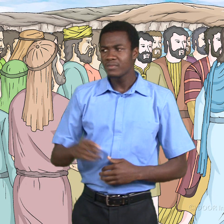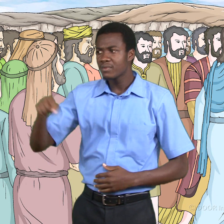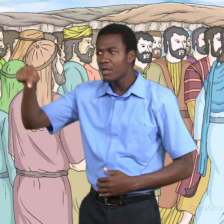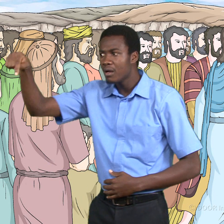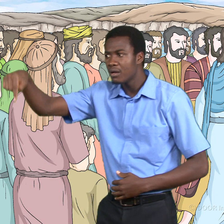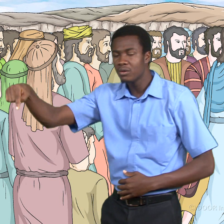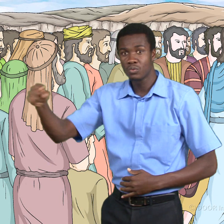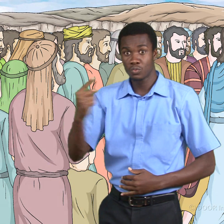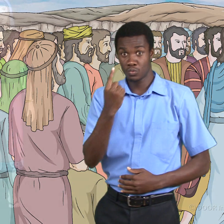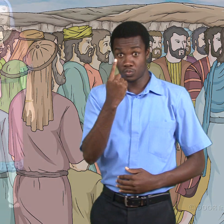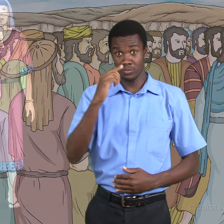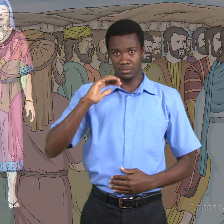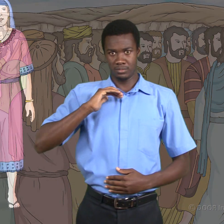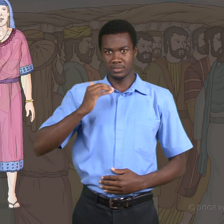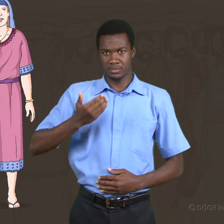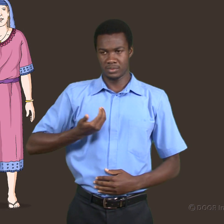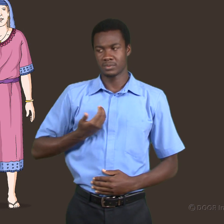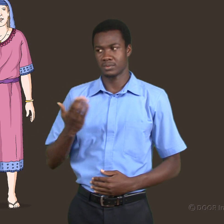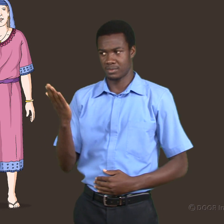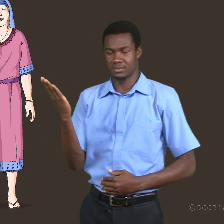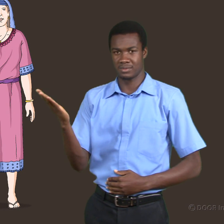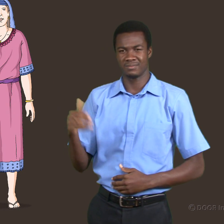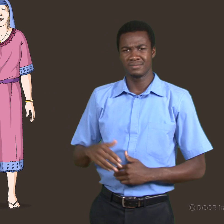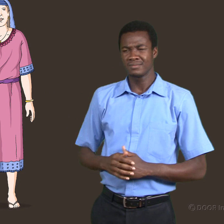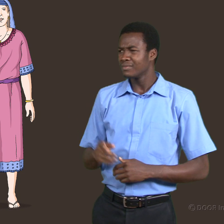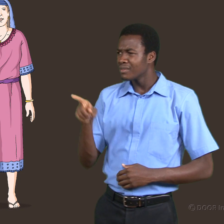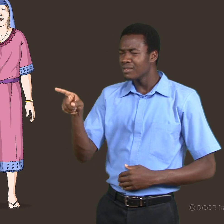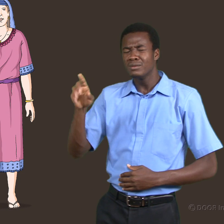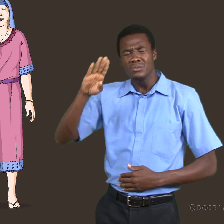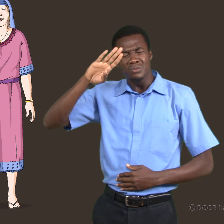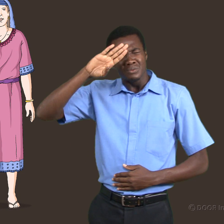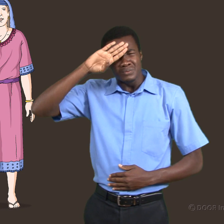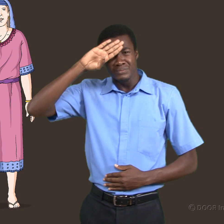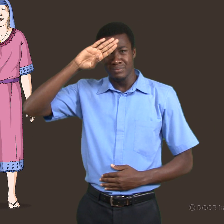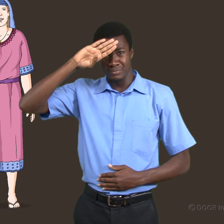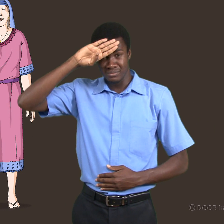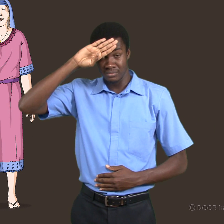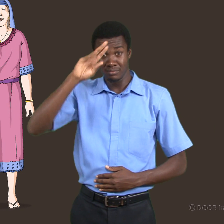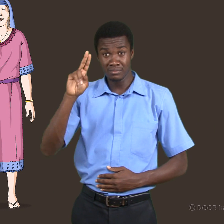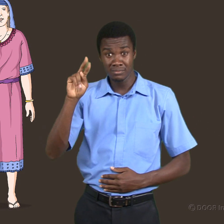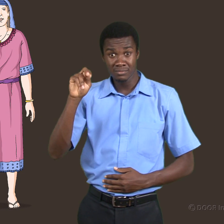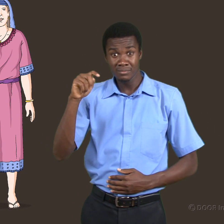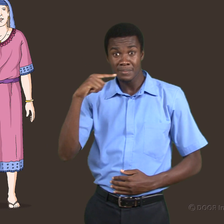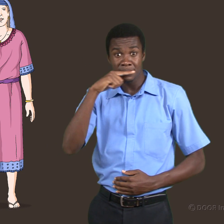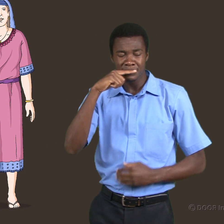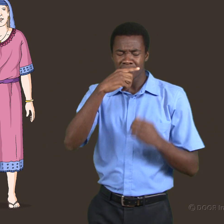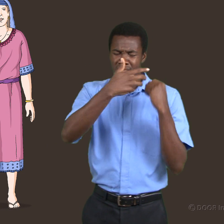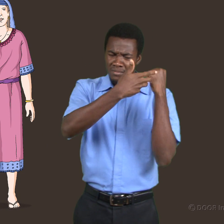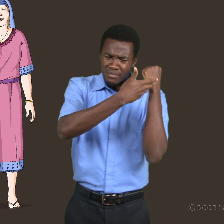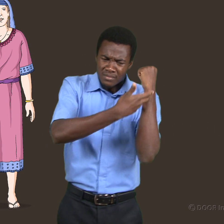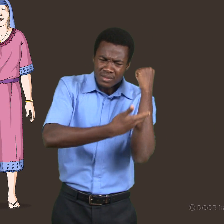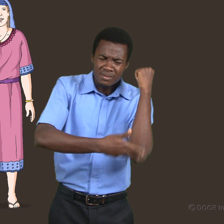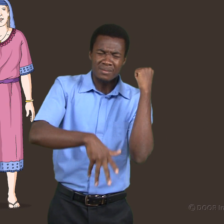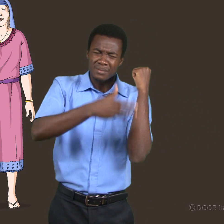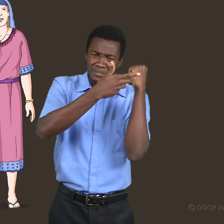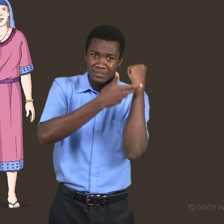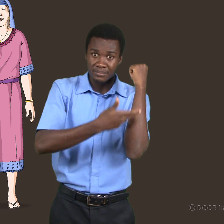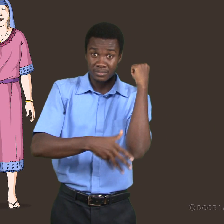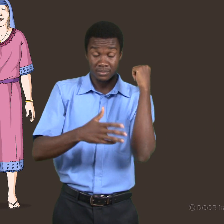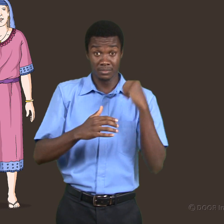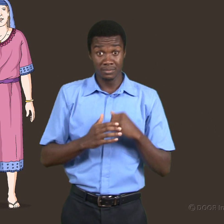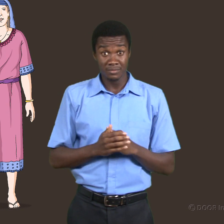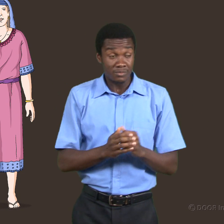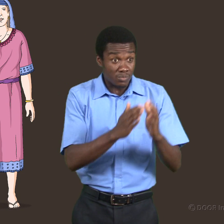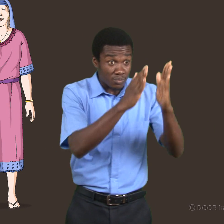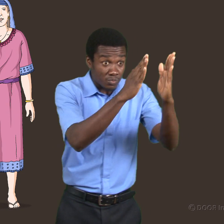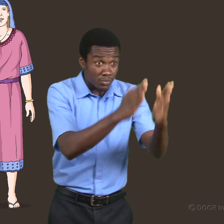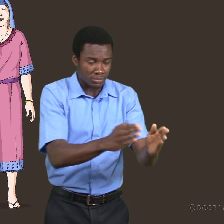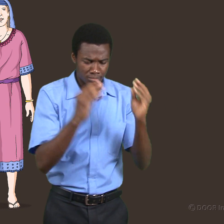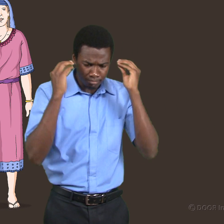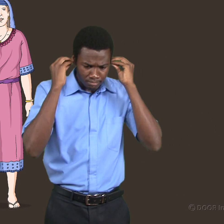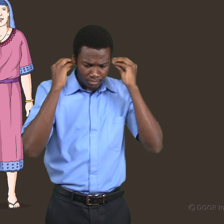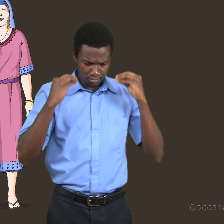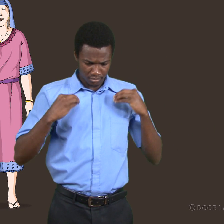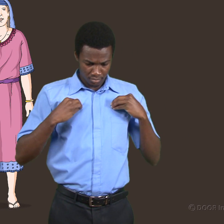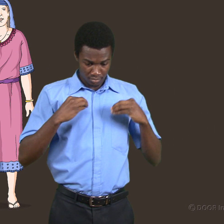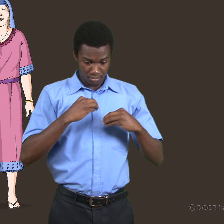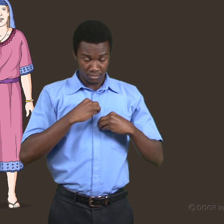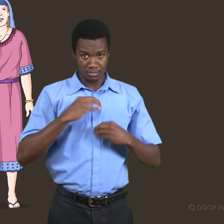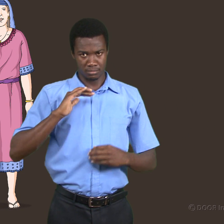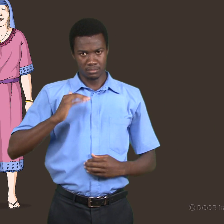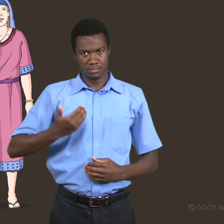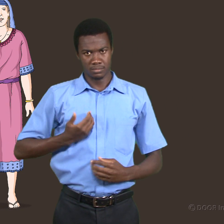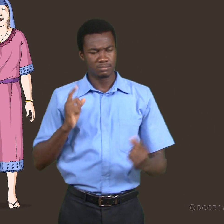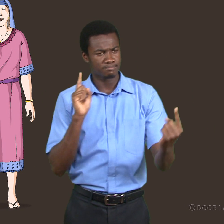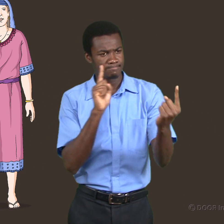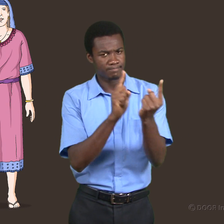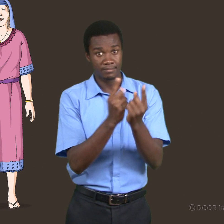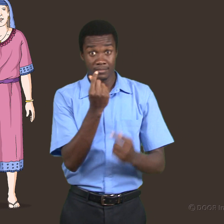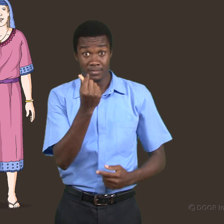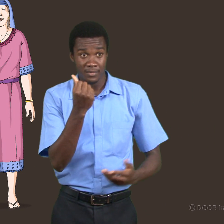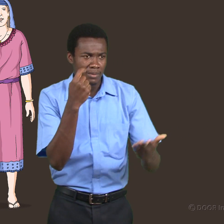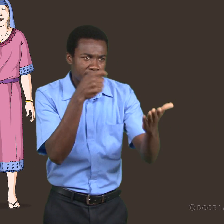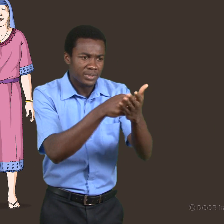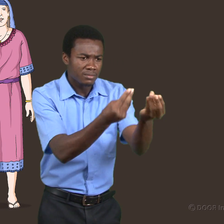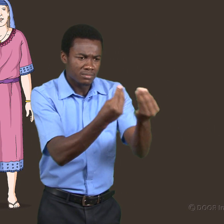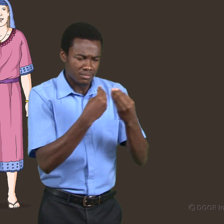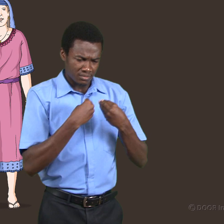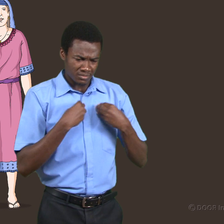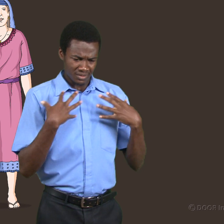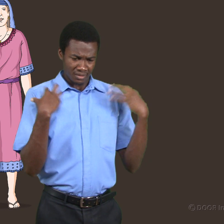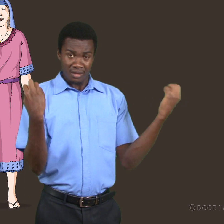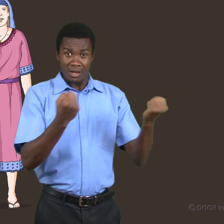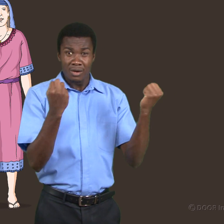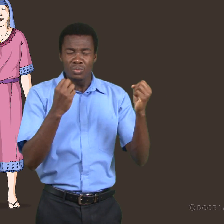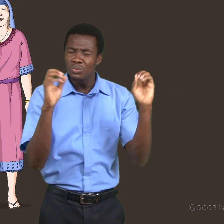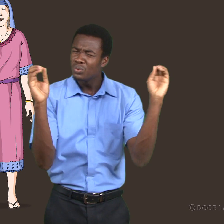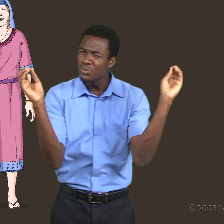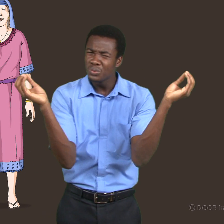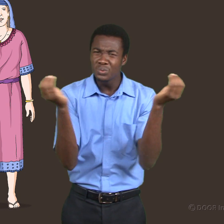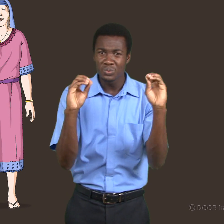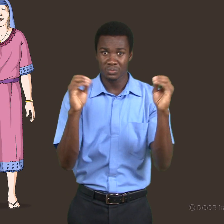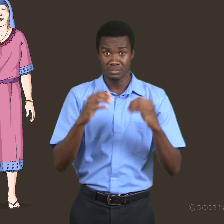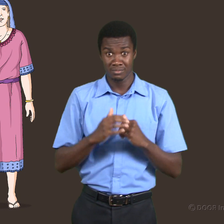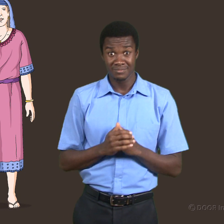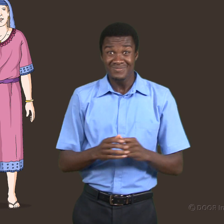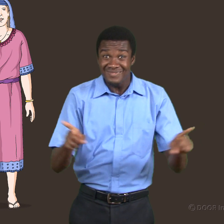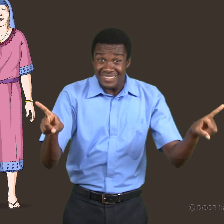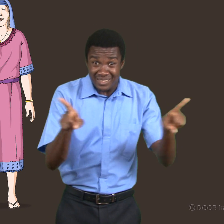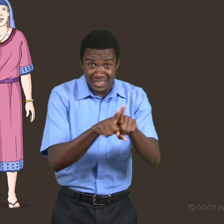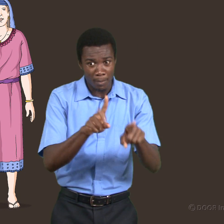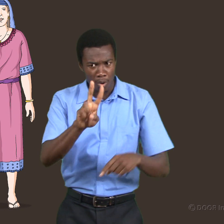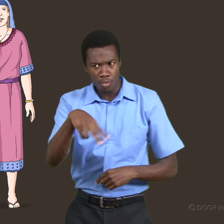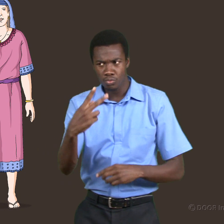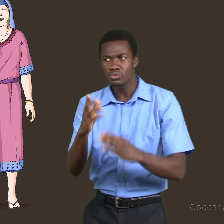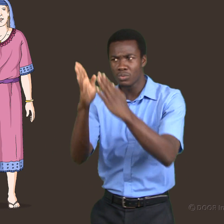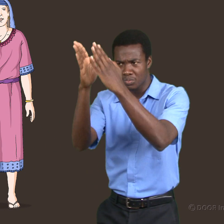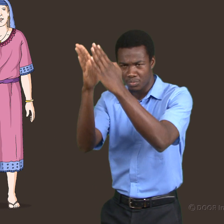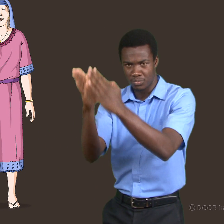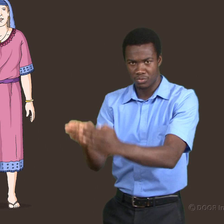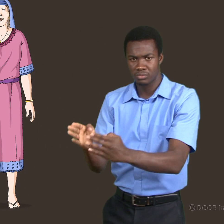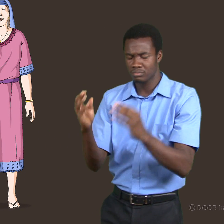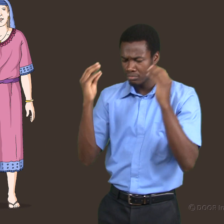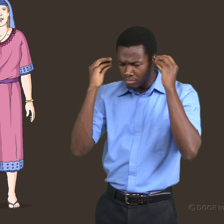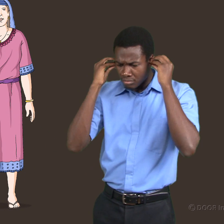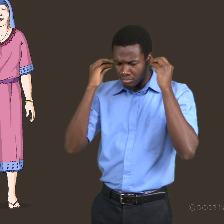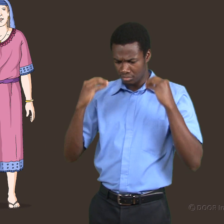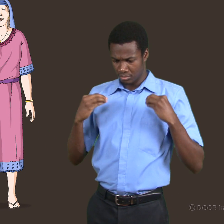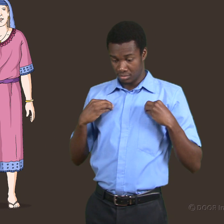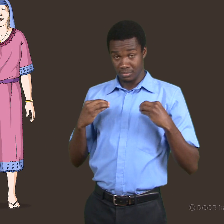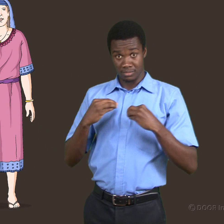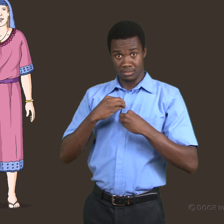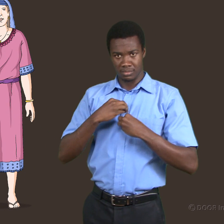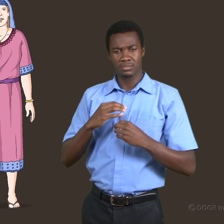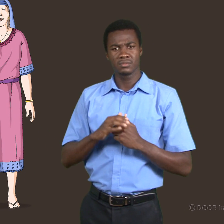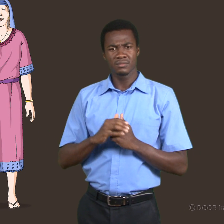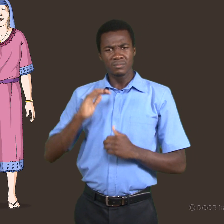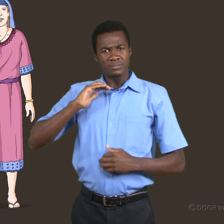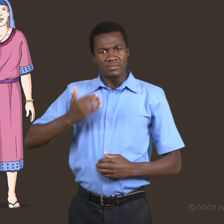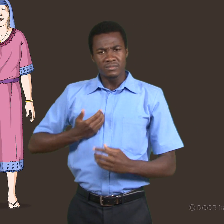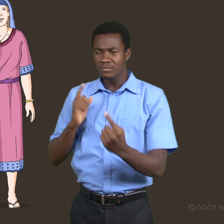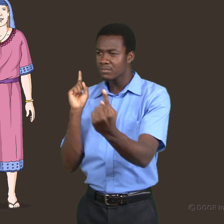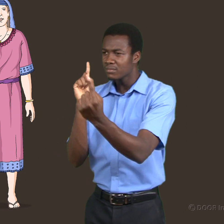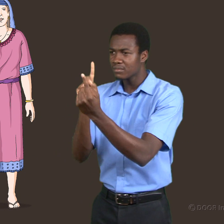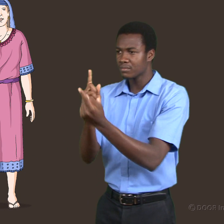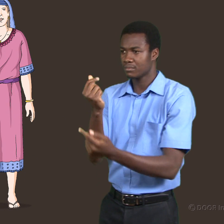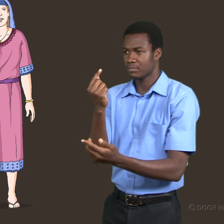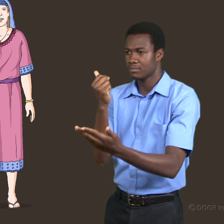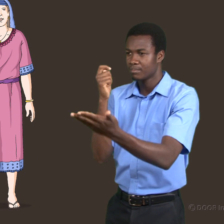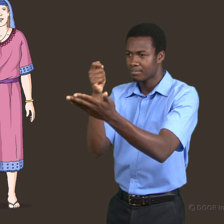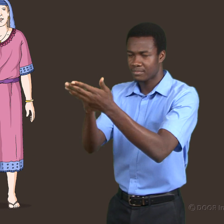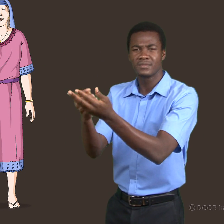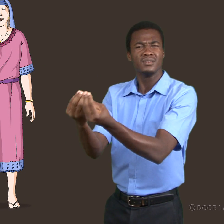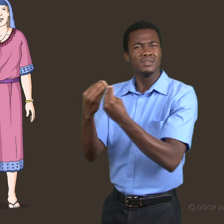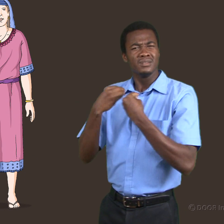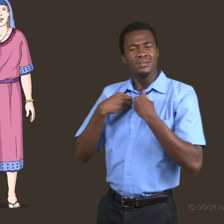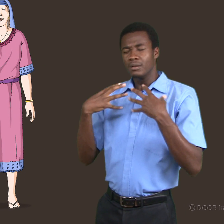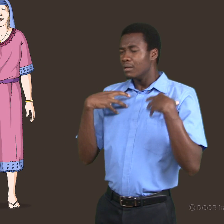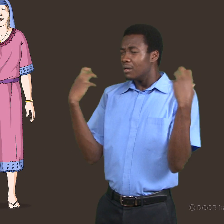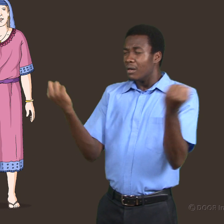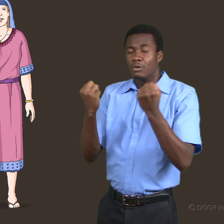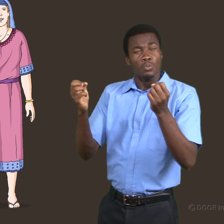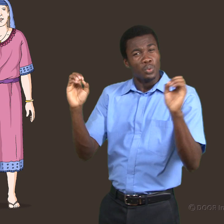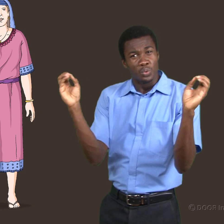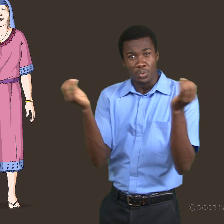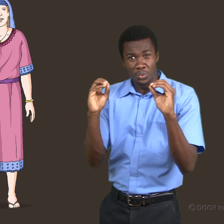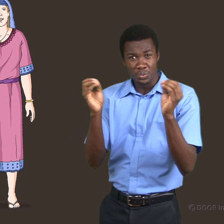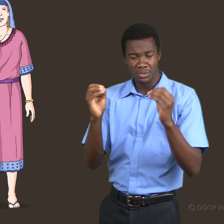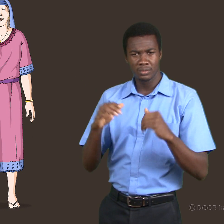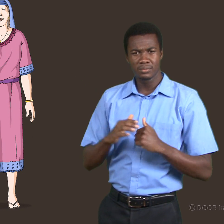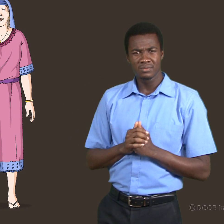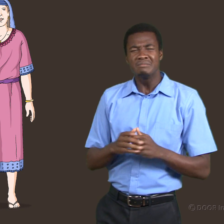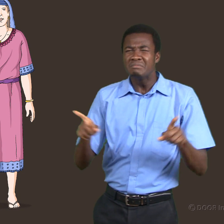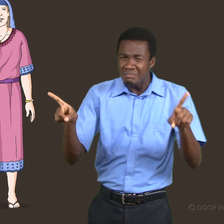And a woman was there who had suffered from bleeding for twelve years.